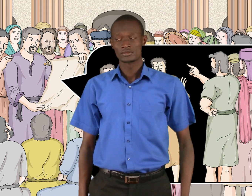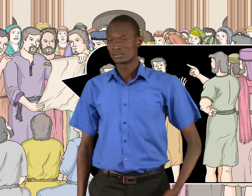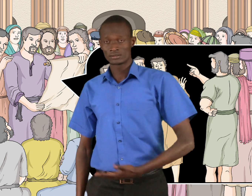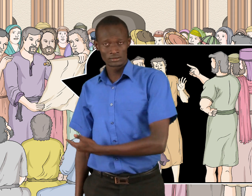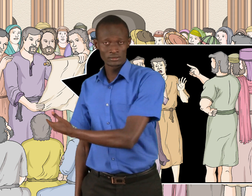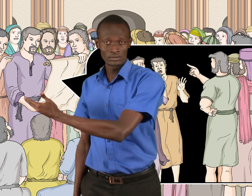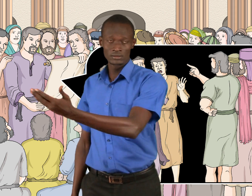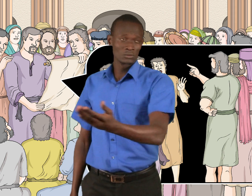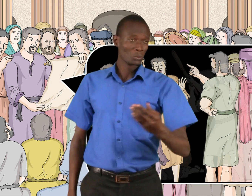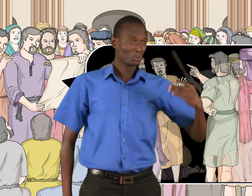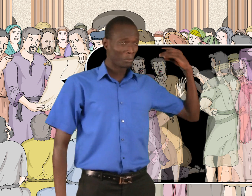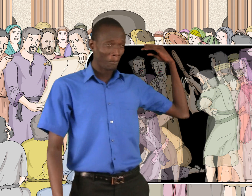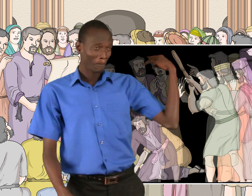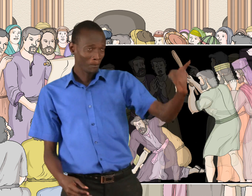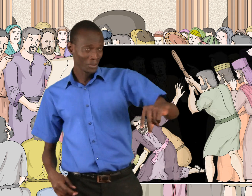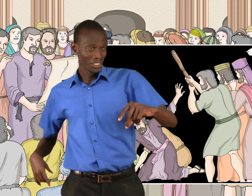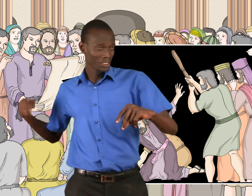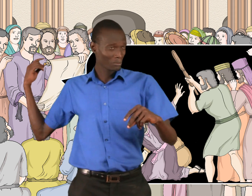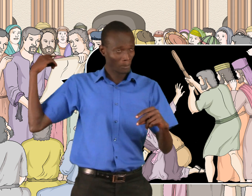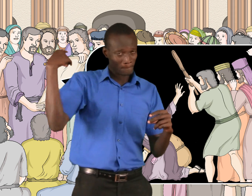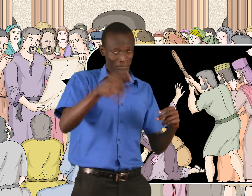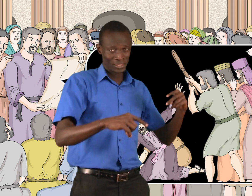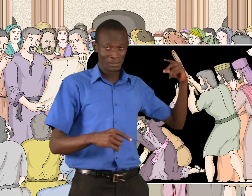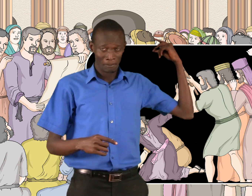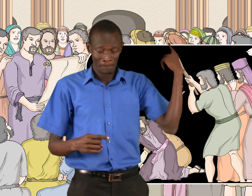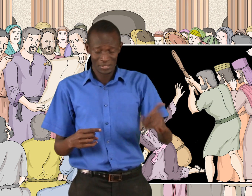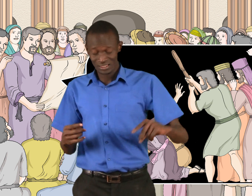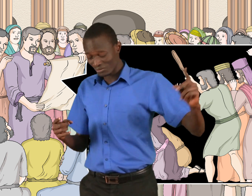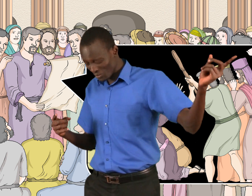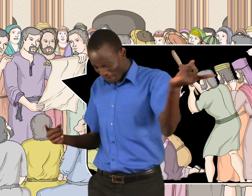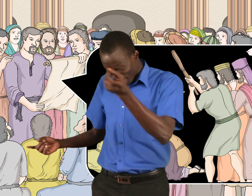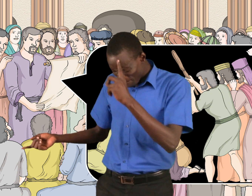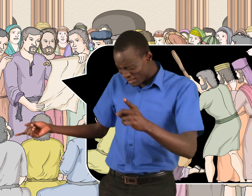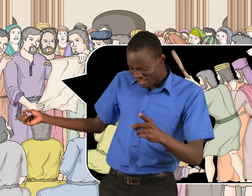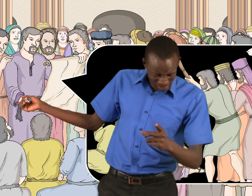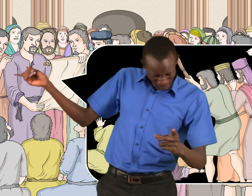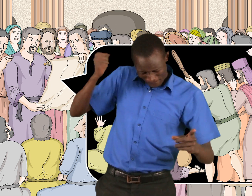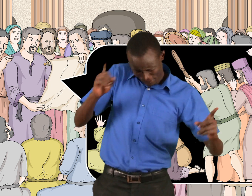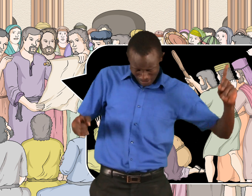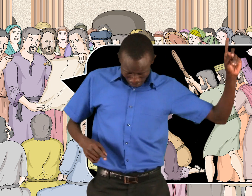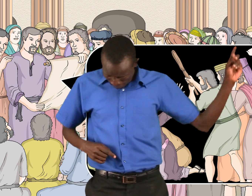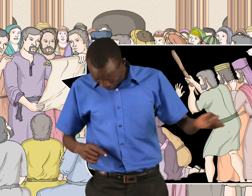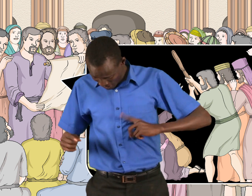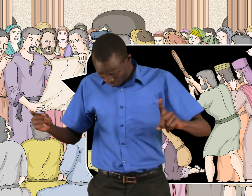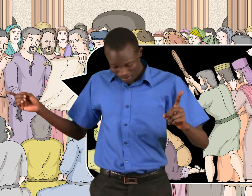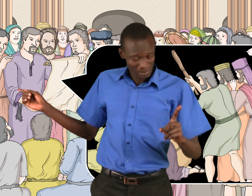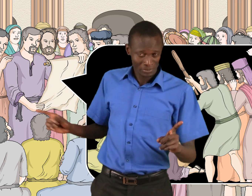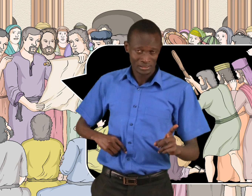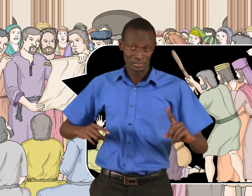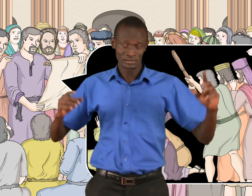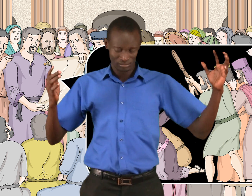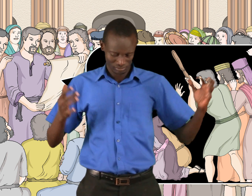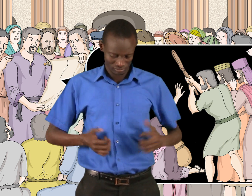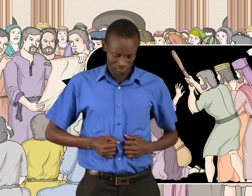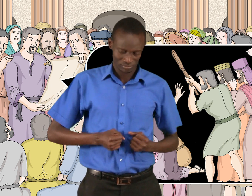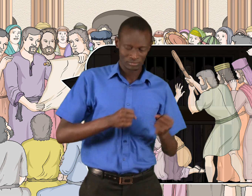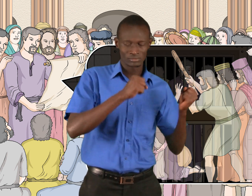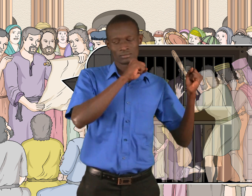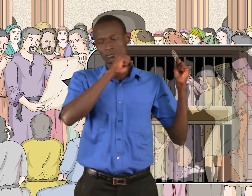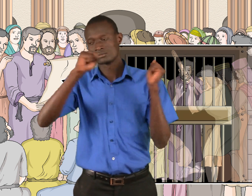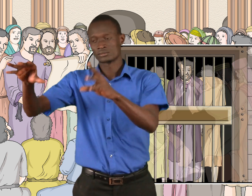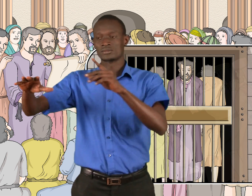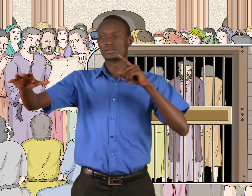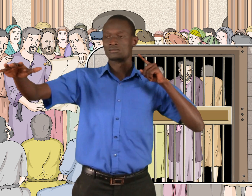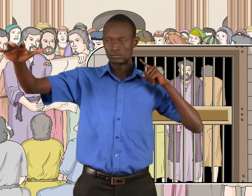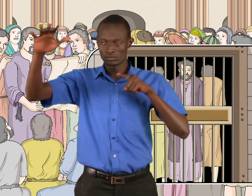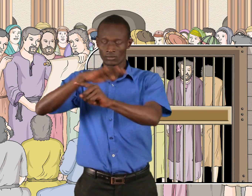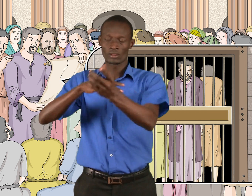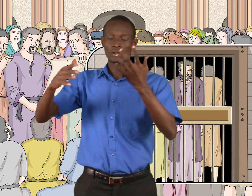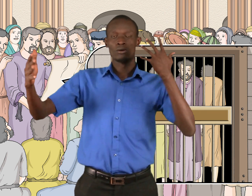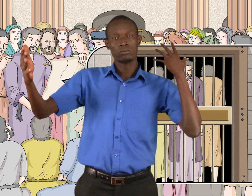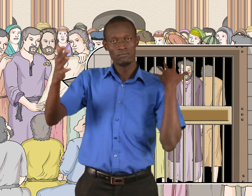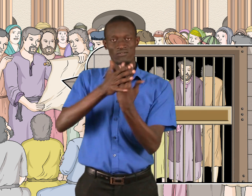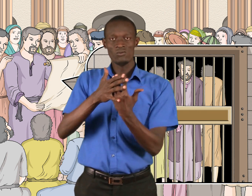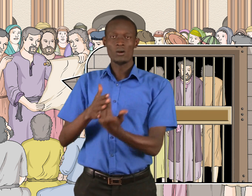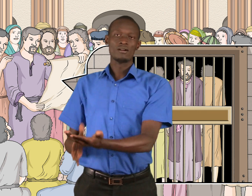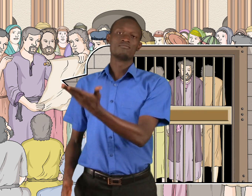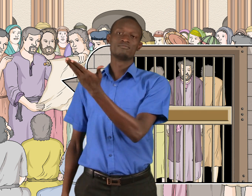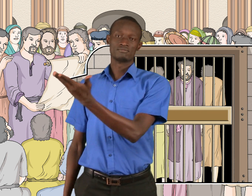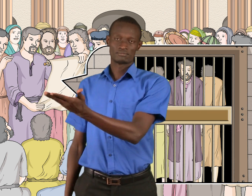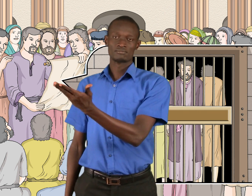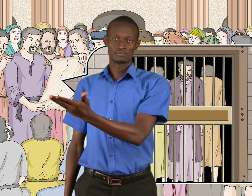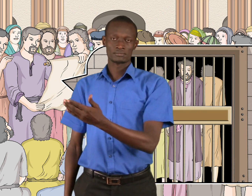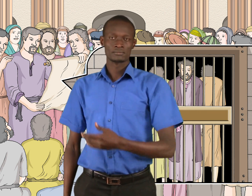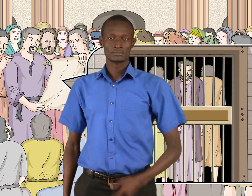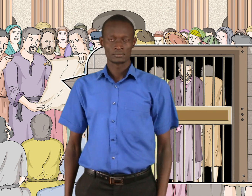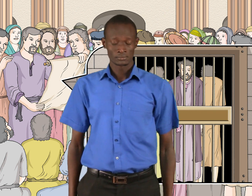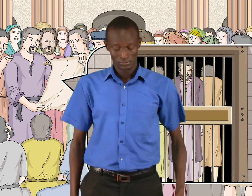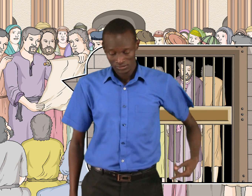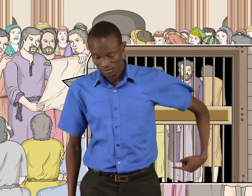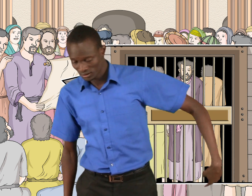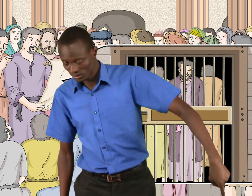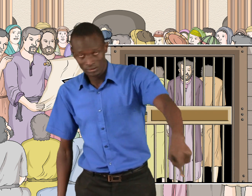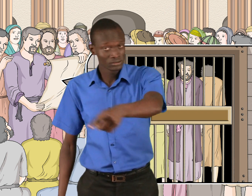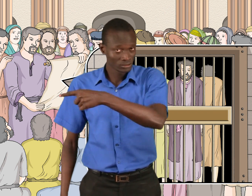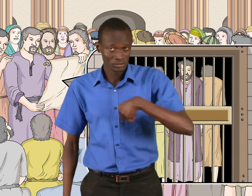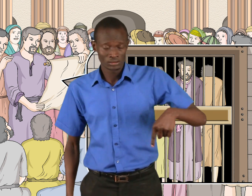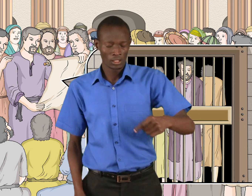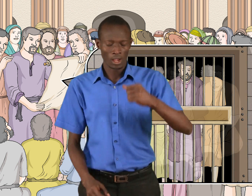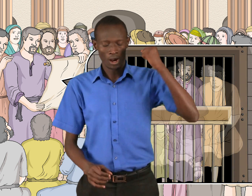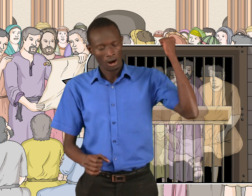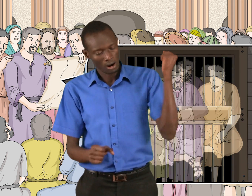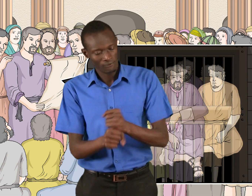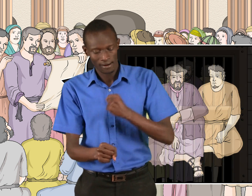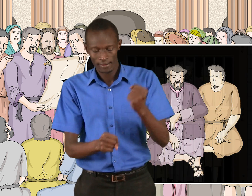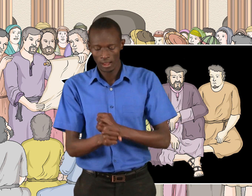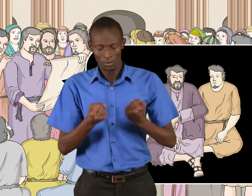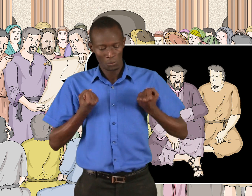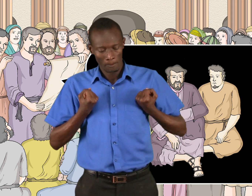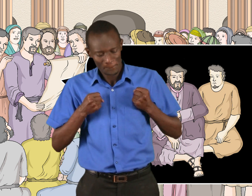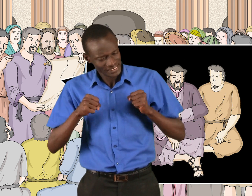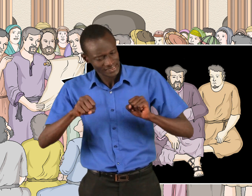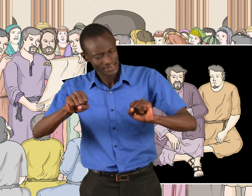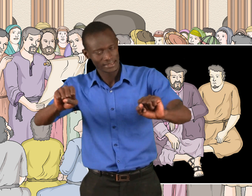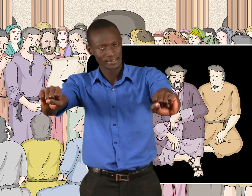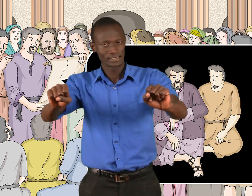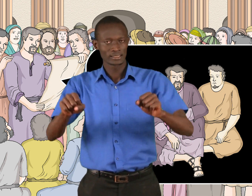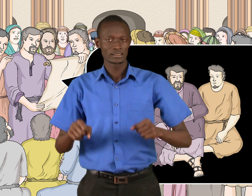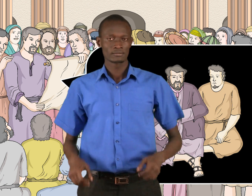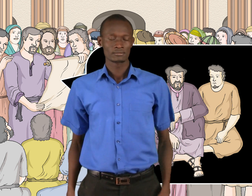in beatings, imprisonments, and riots;